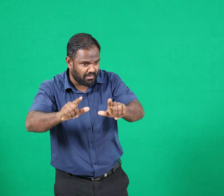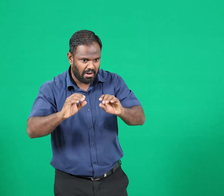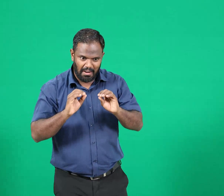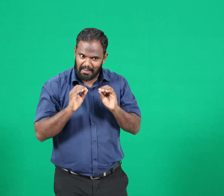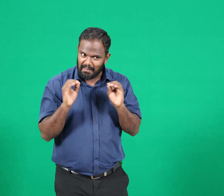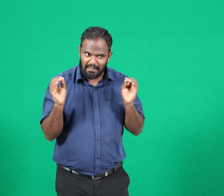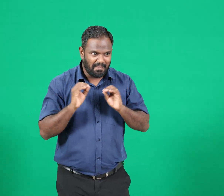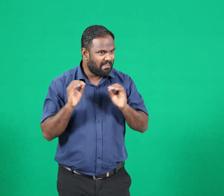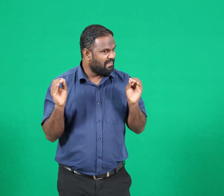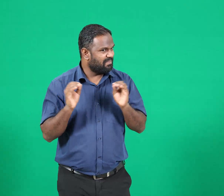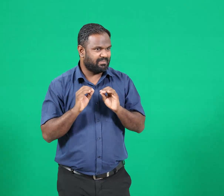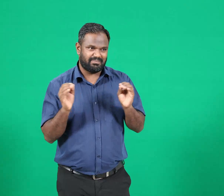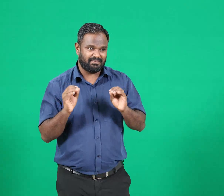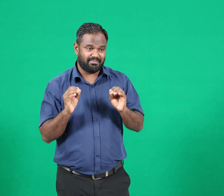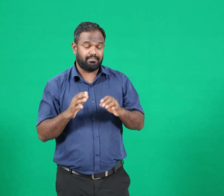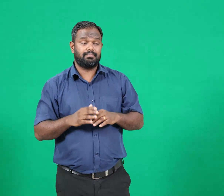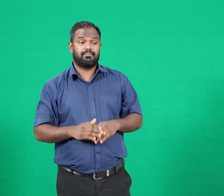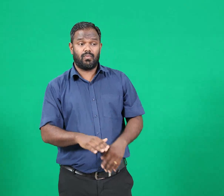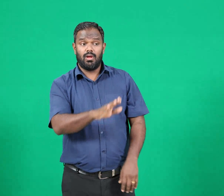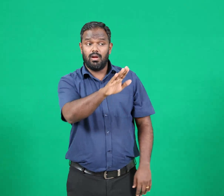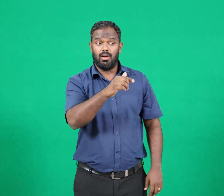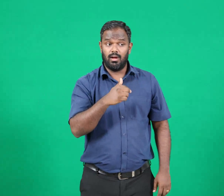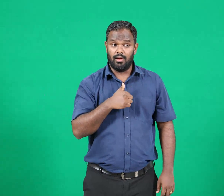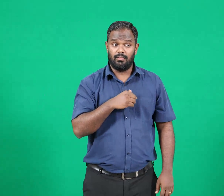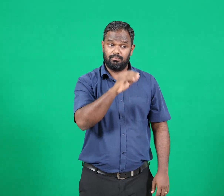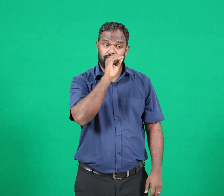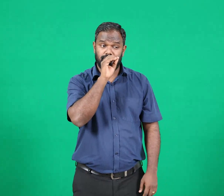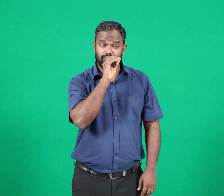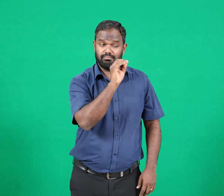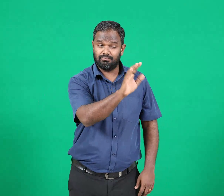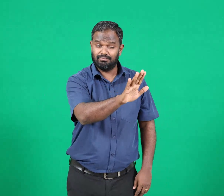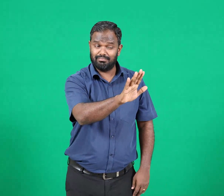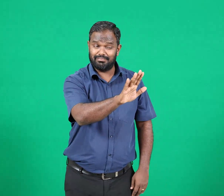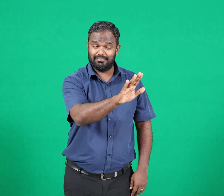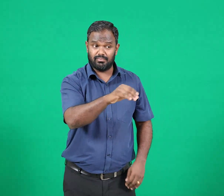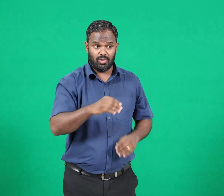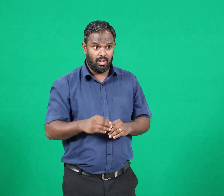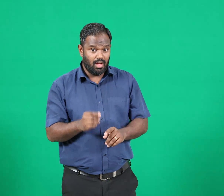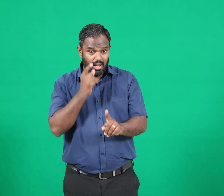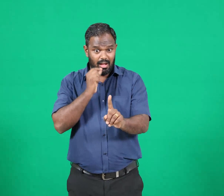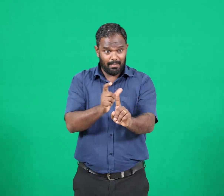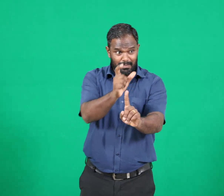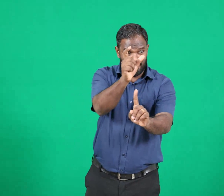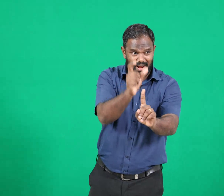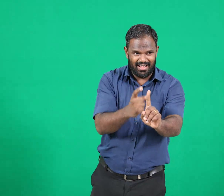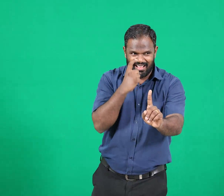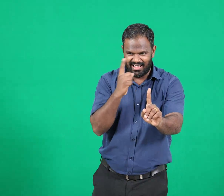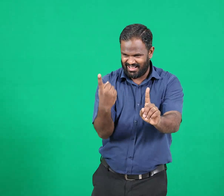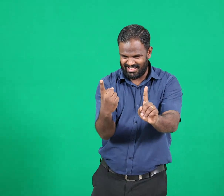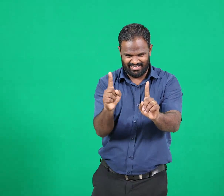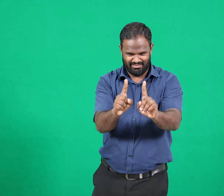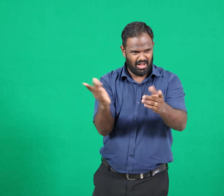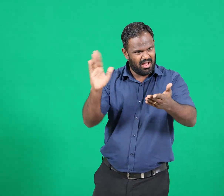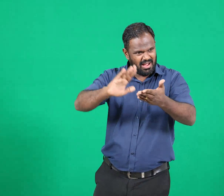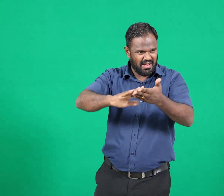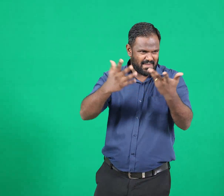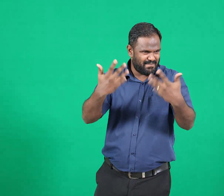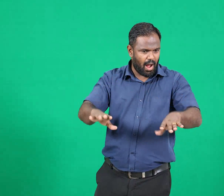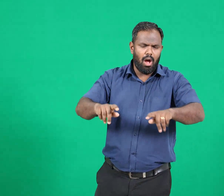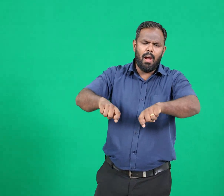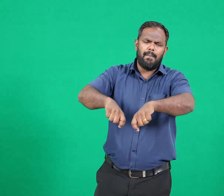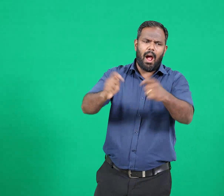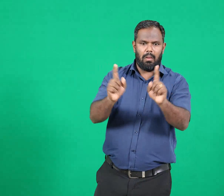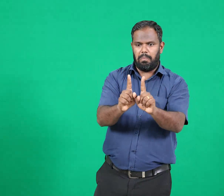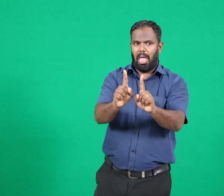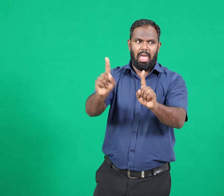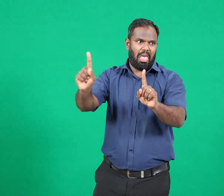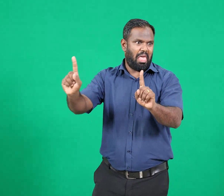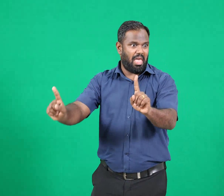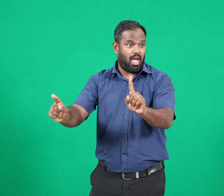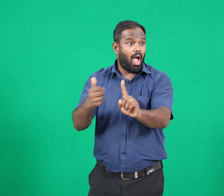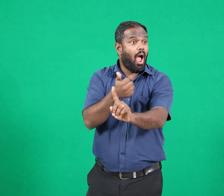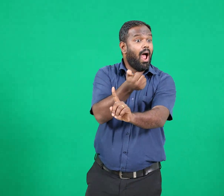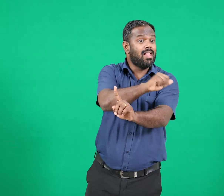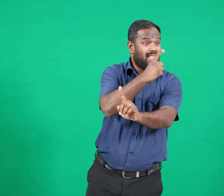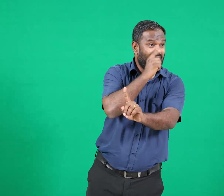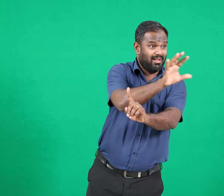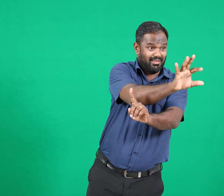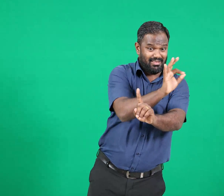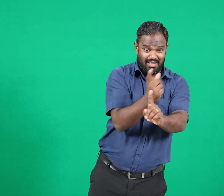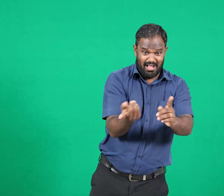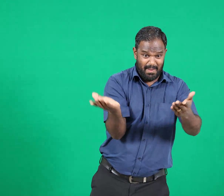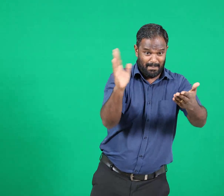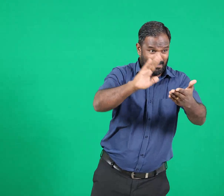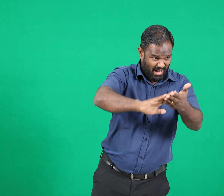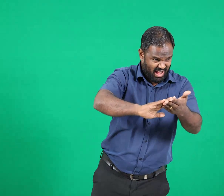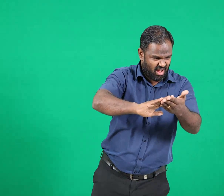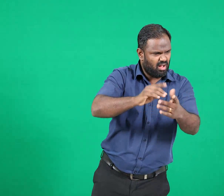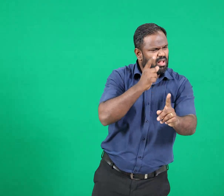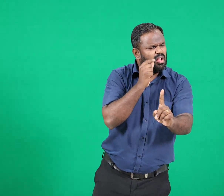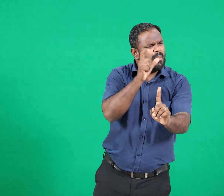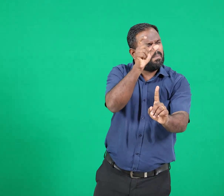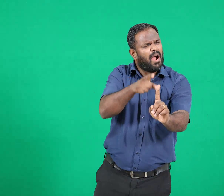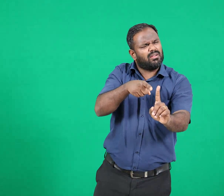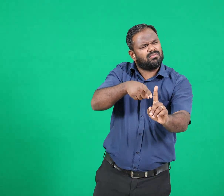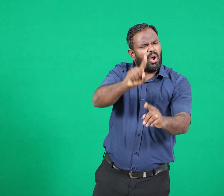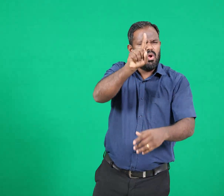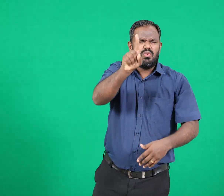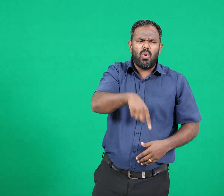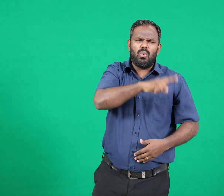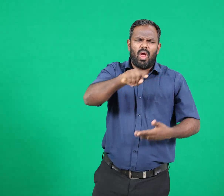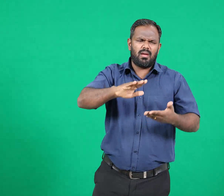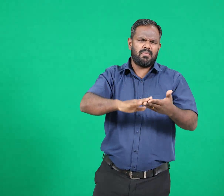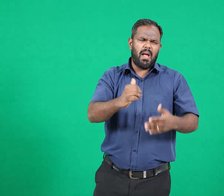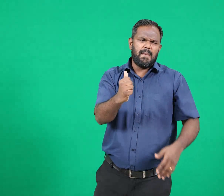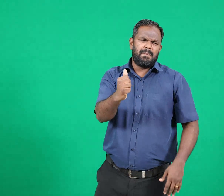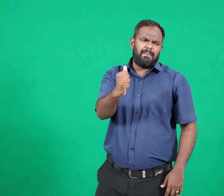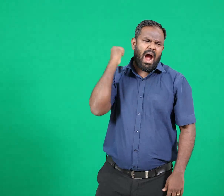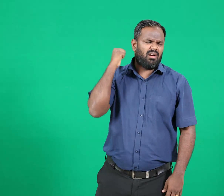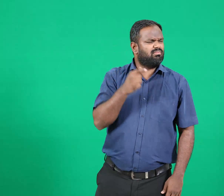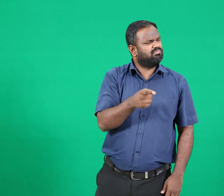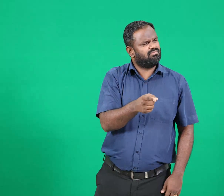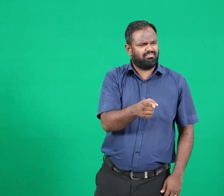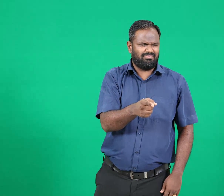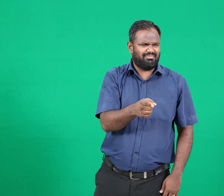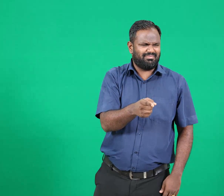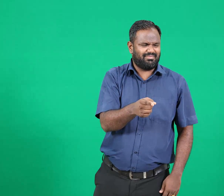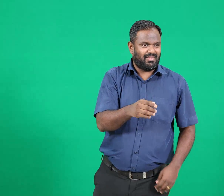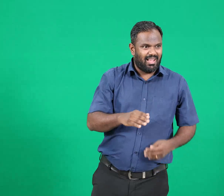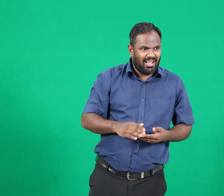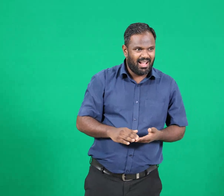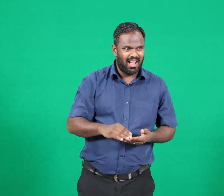but it was not this way from the beginning.